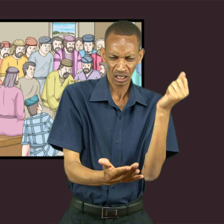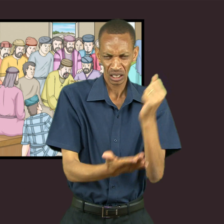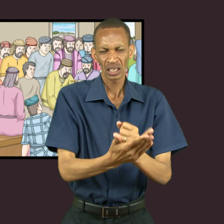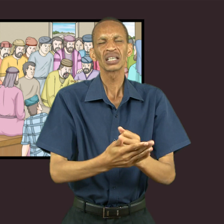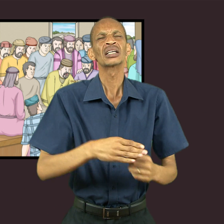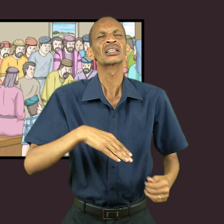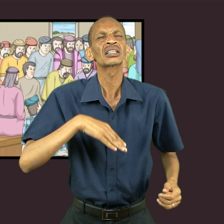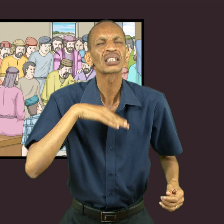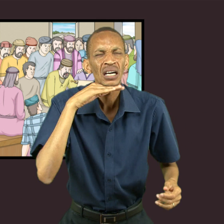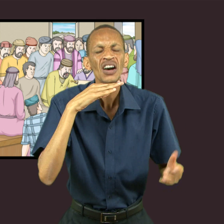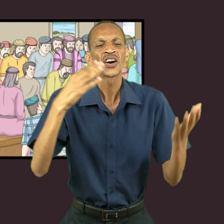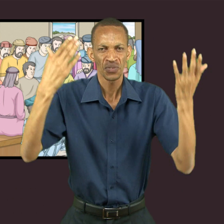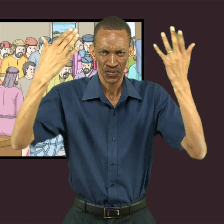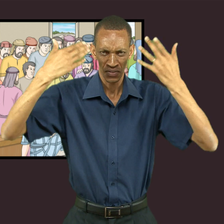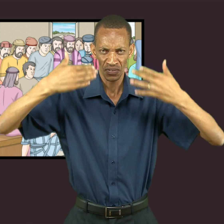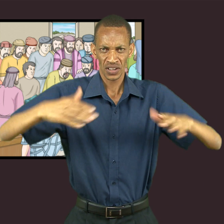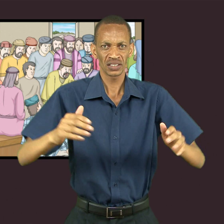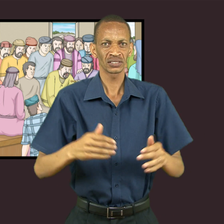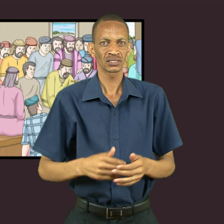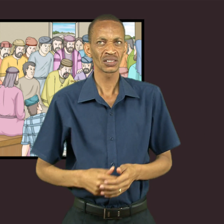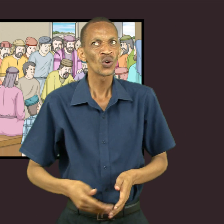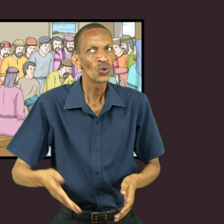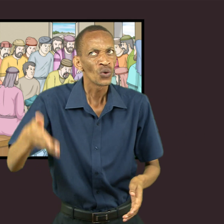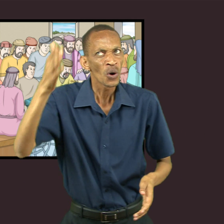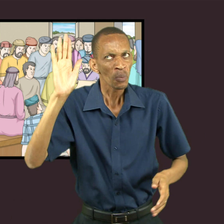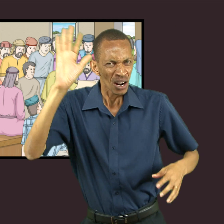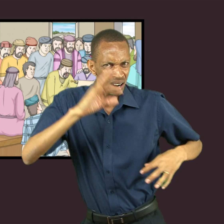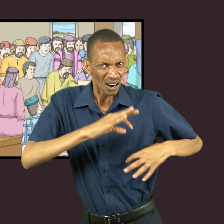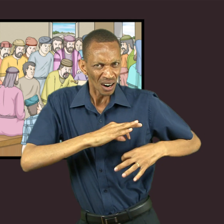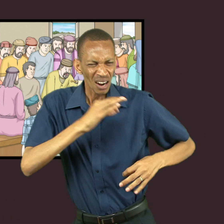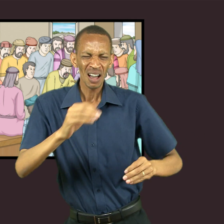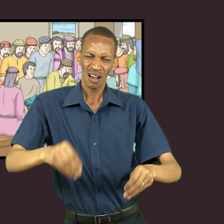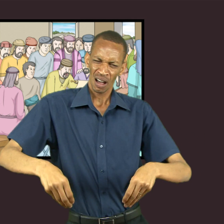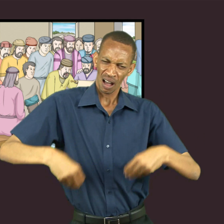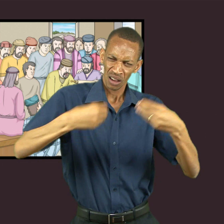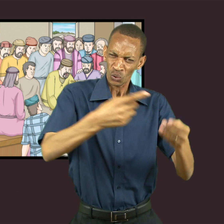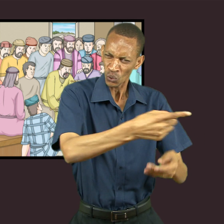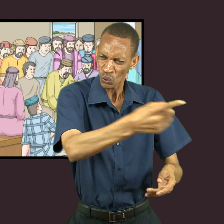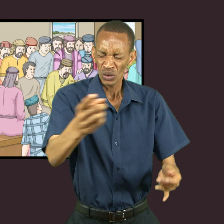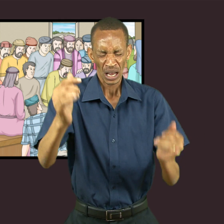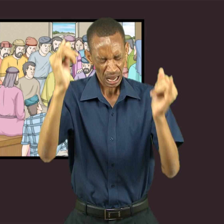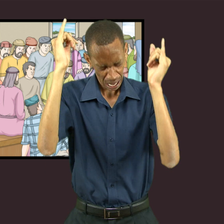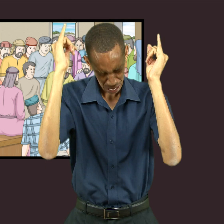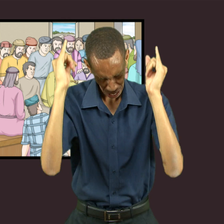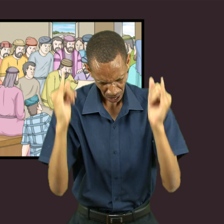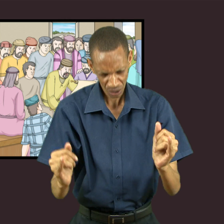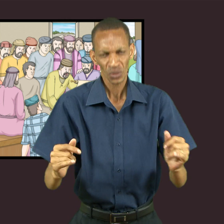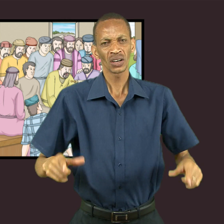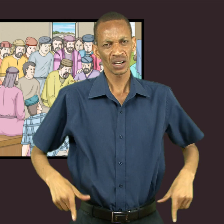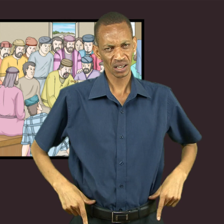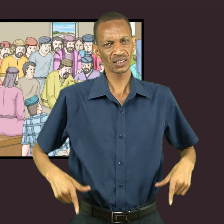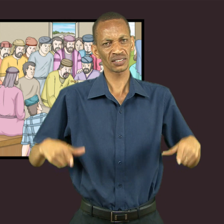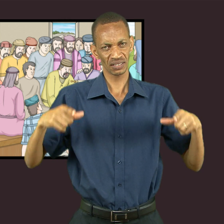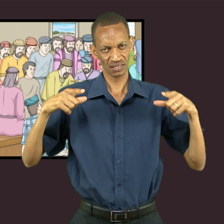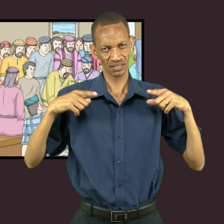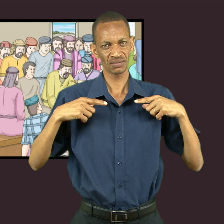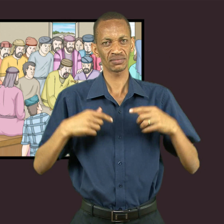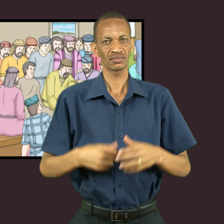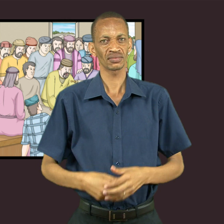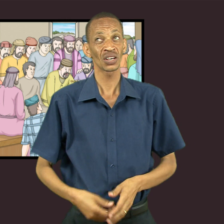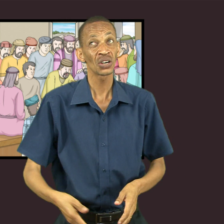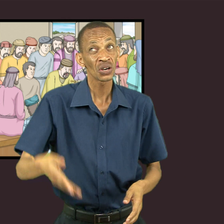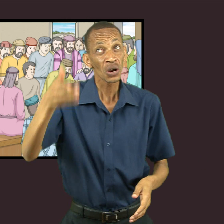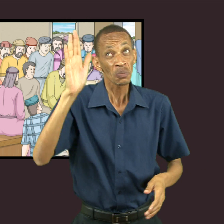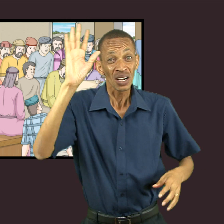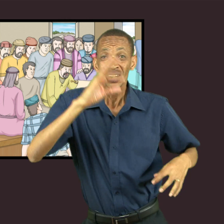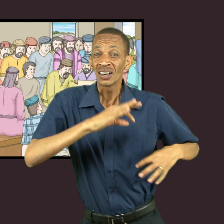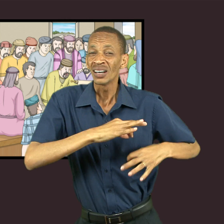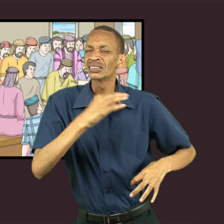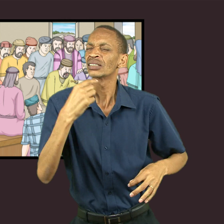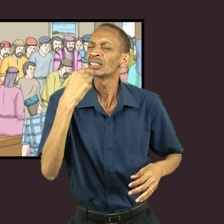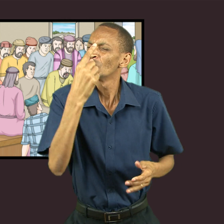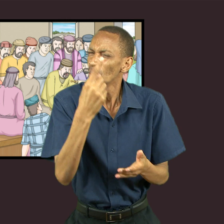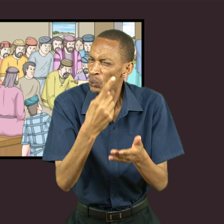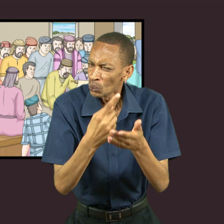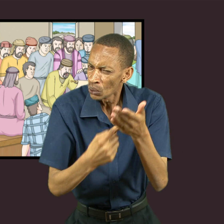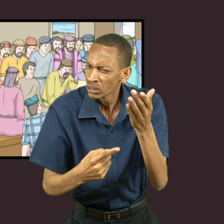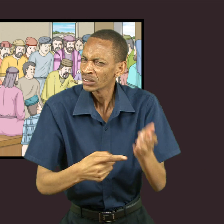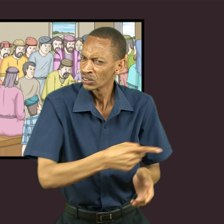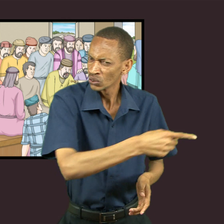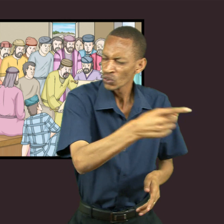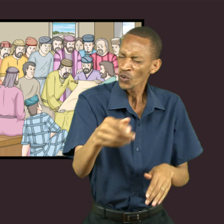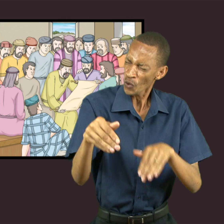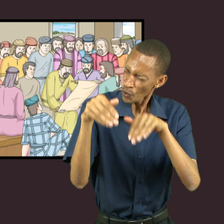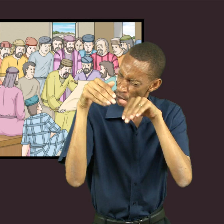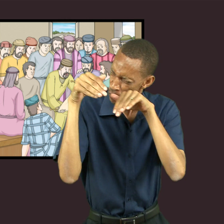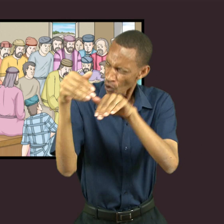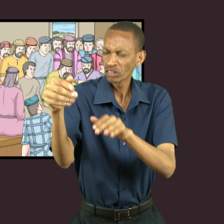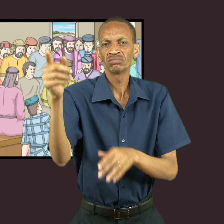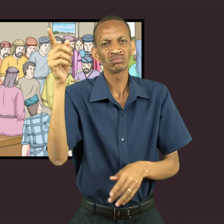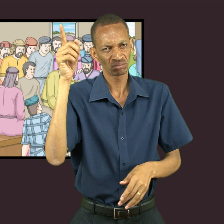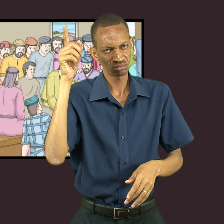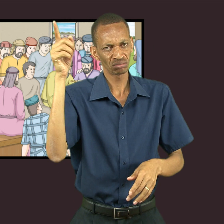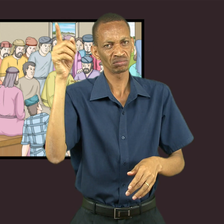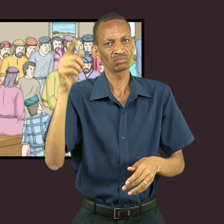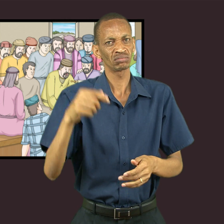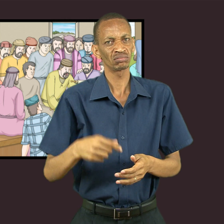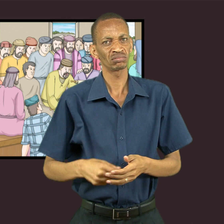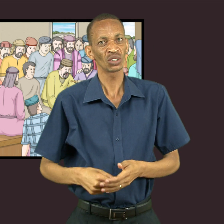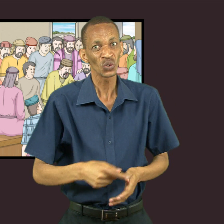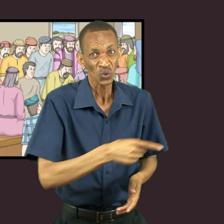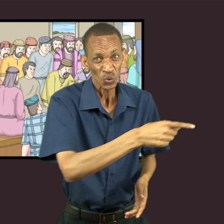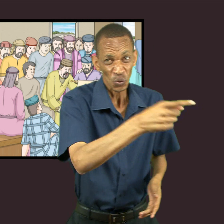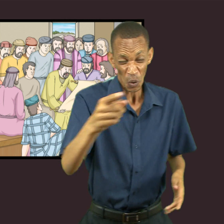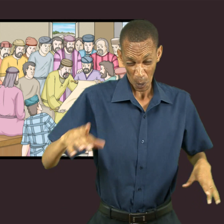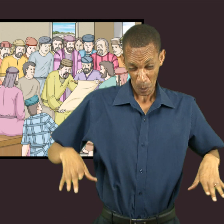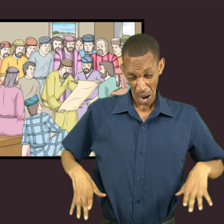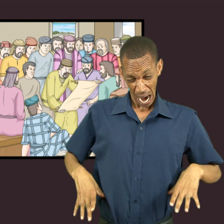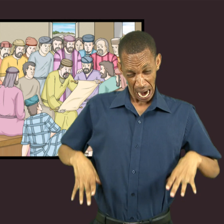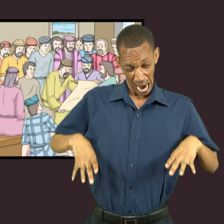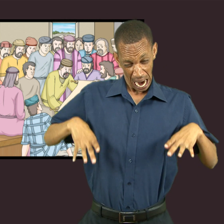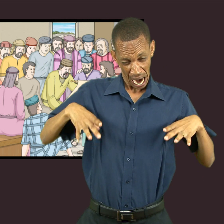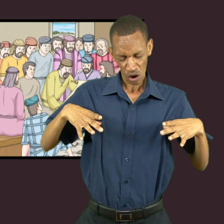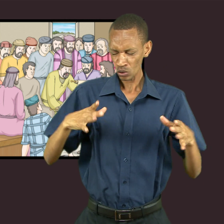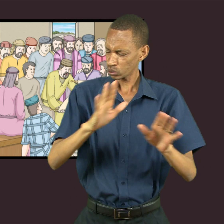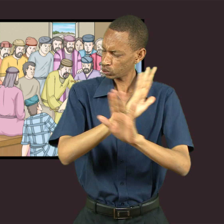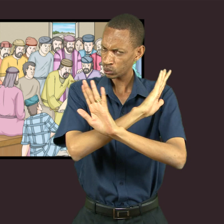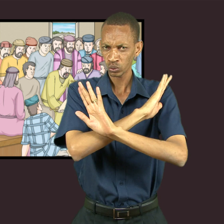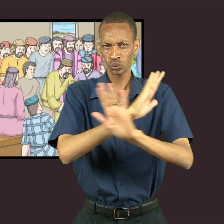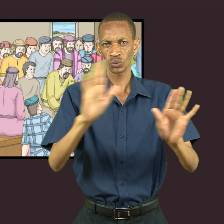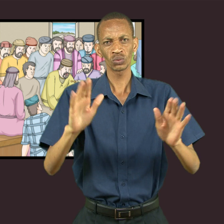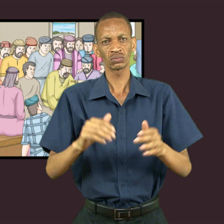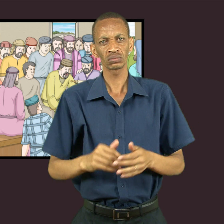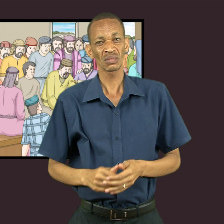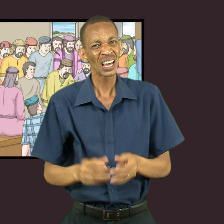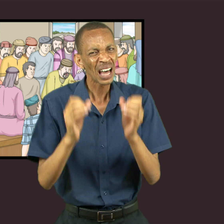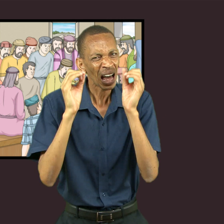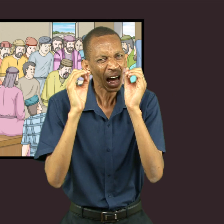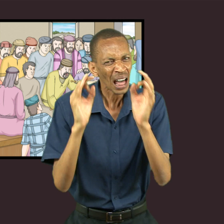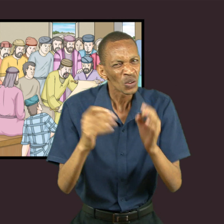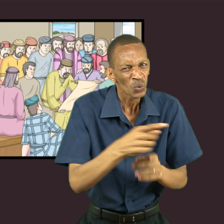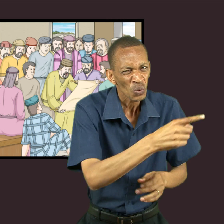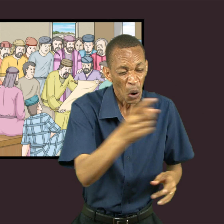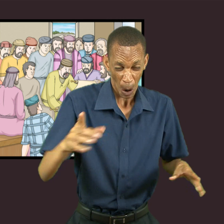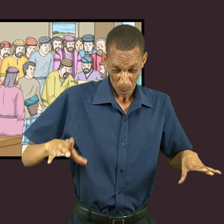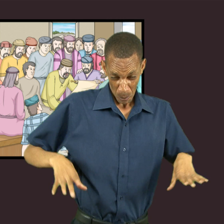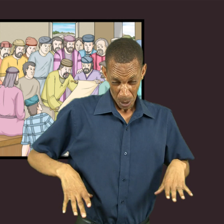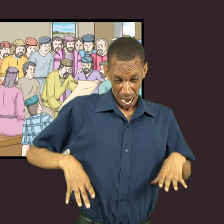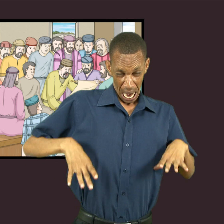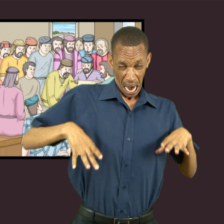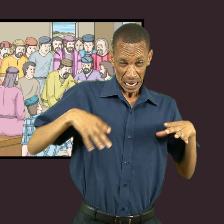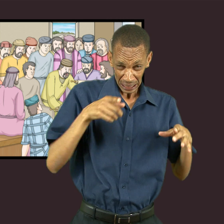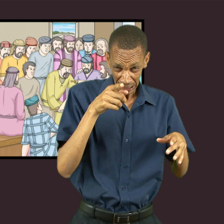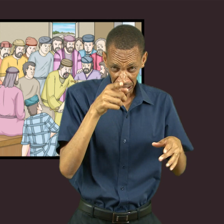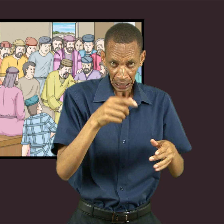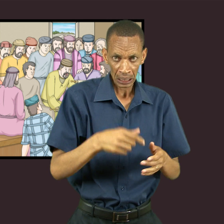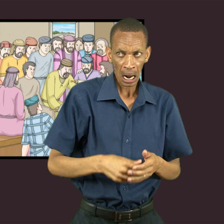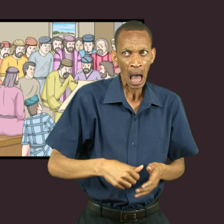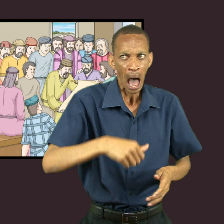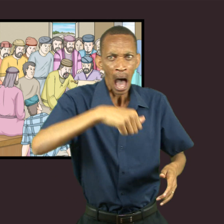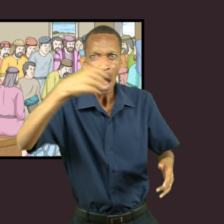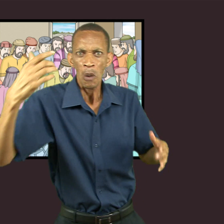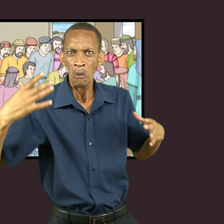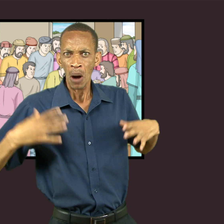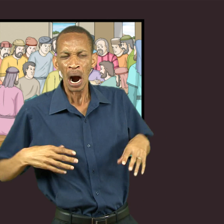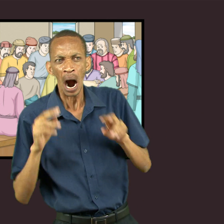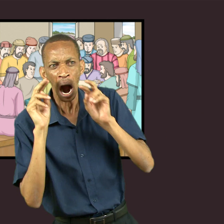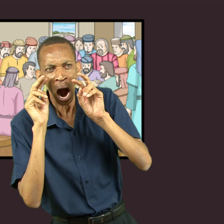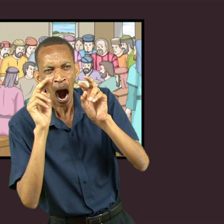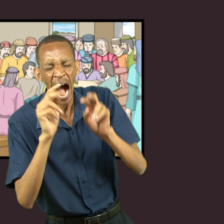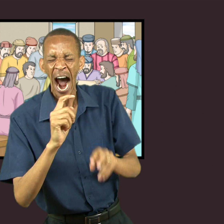Since we live by the Spirit, let us walk in step with the Spirit.